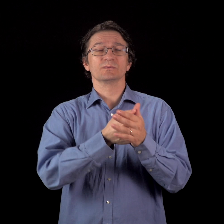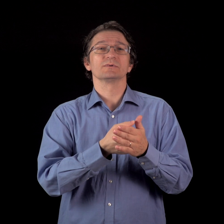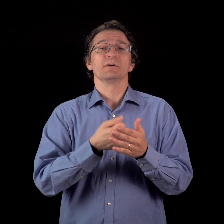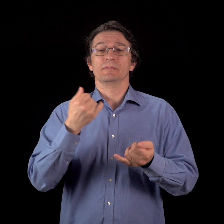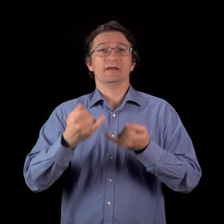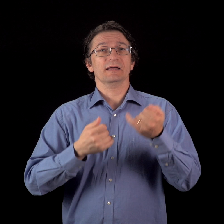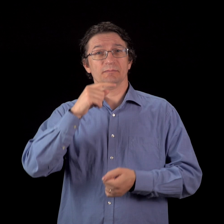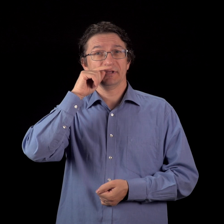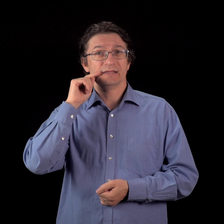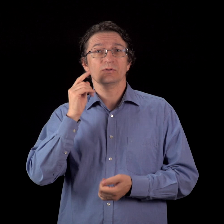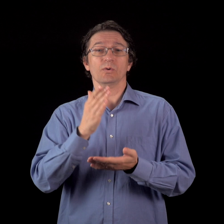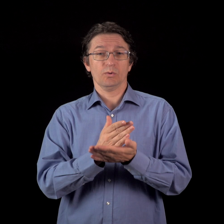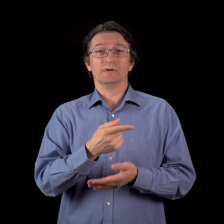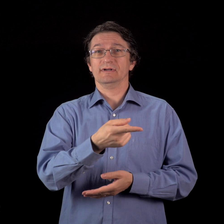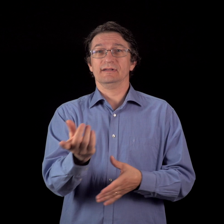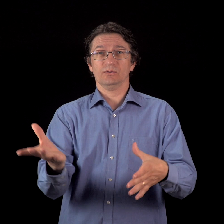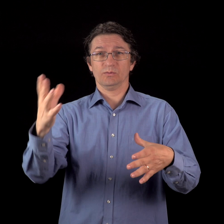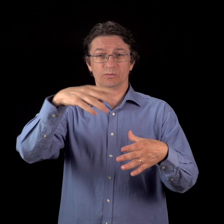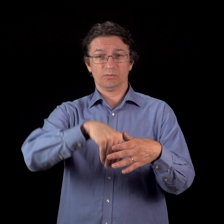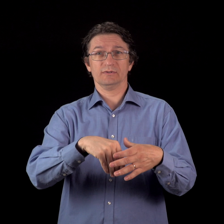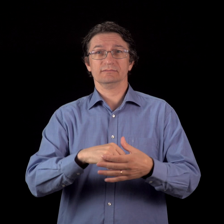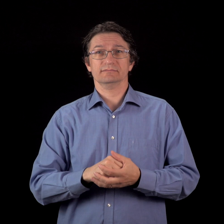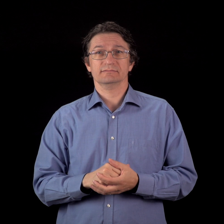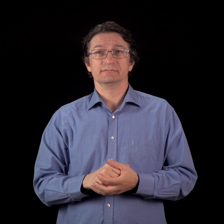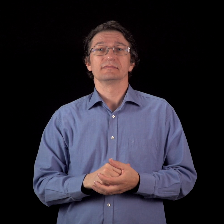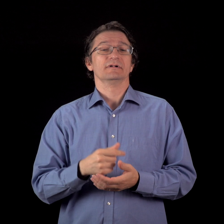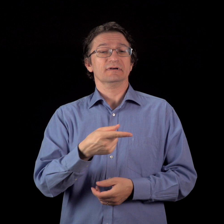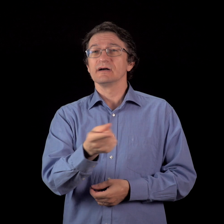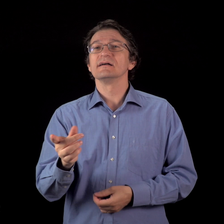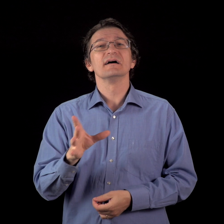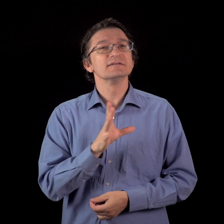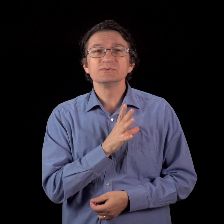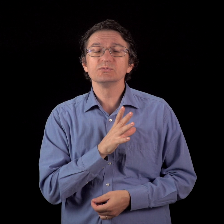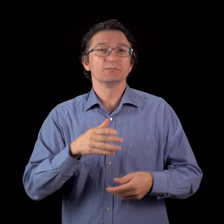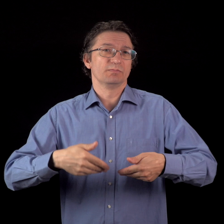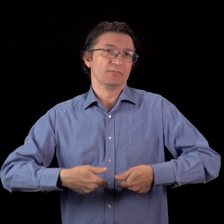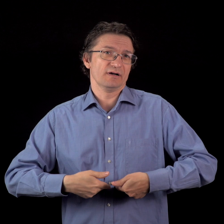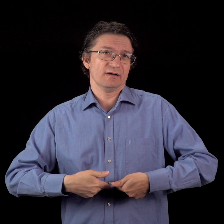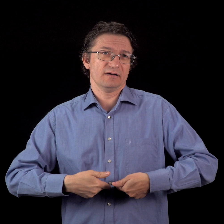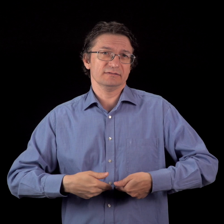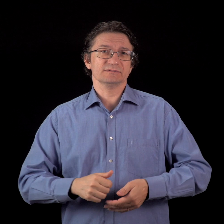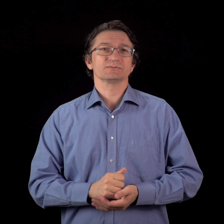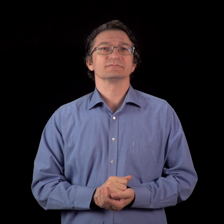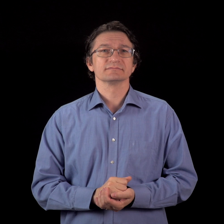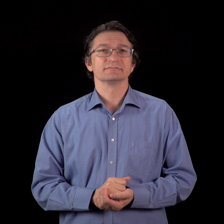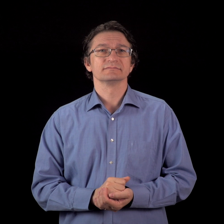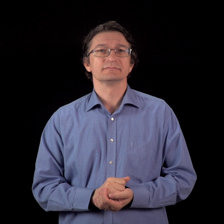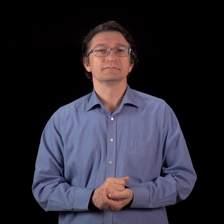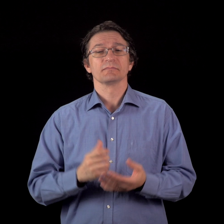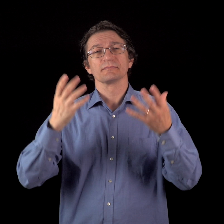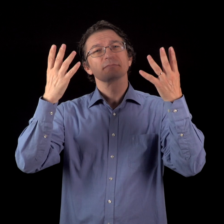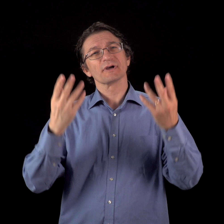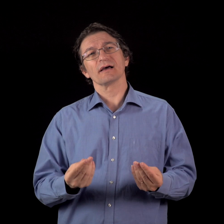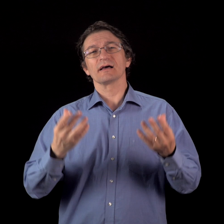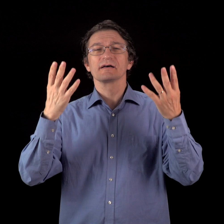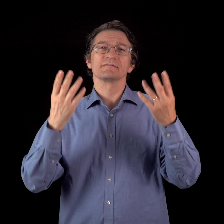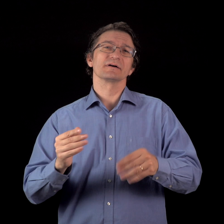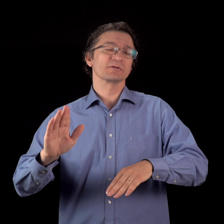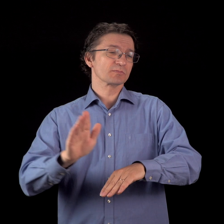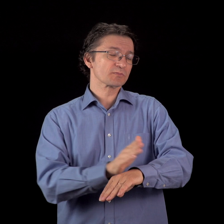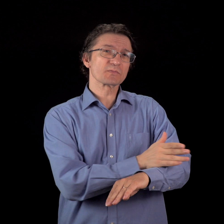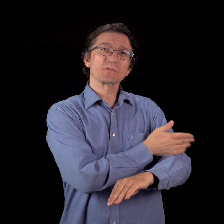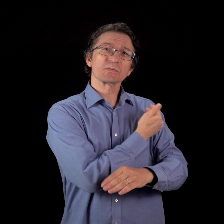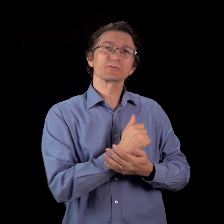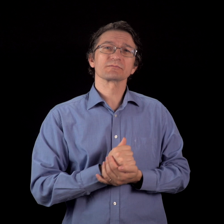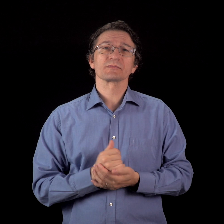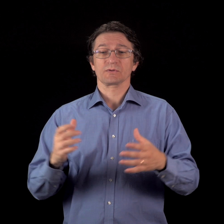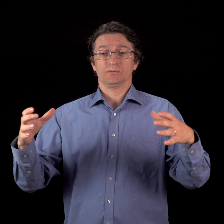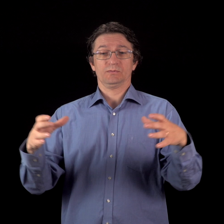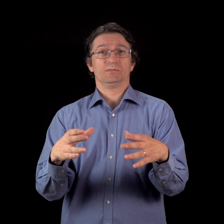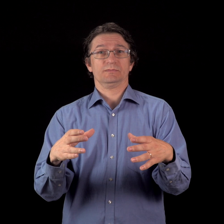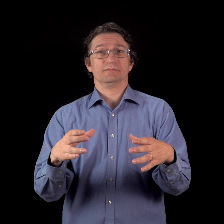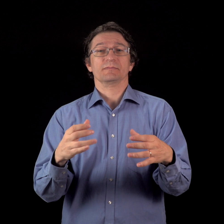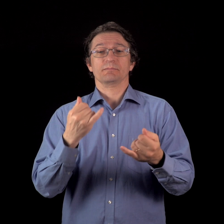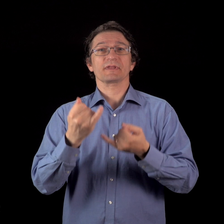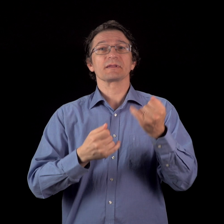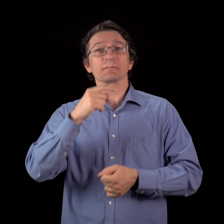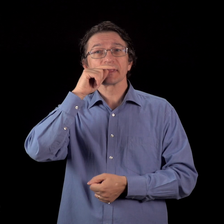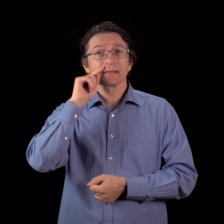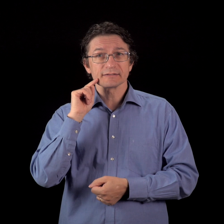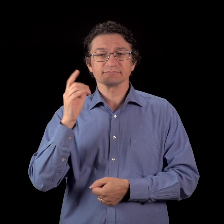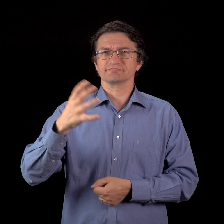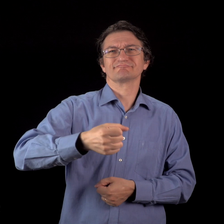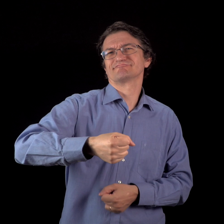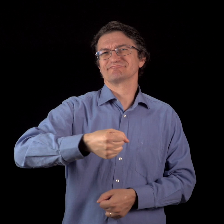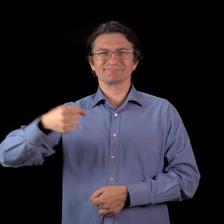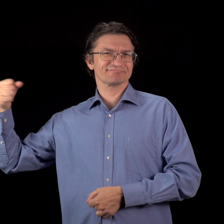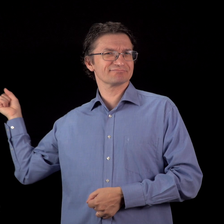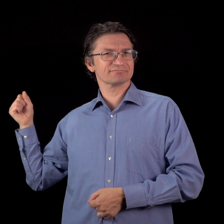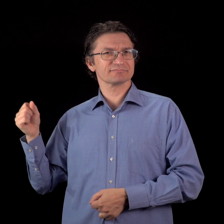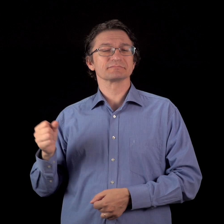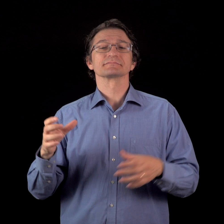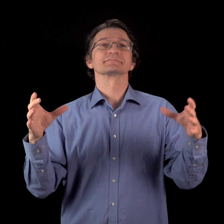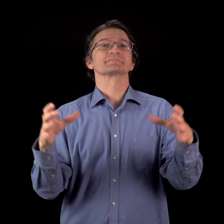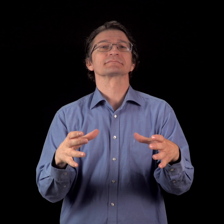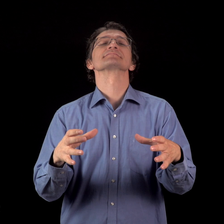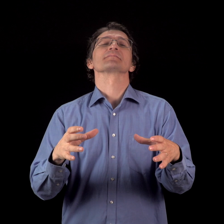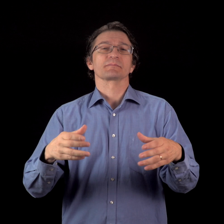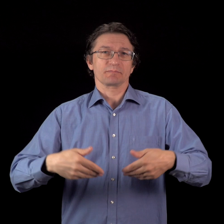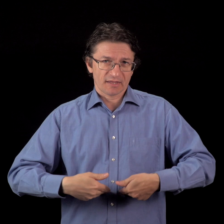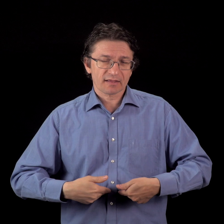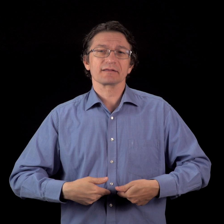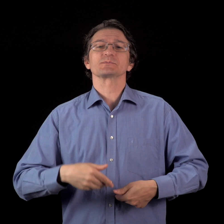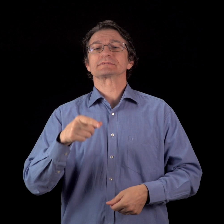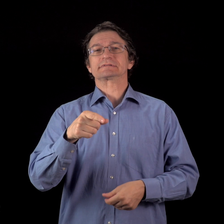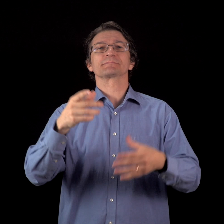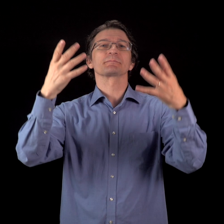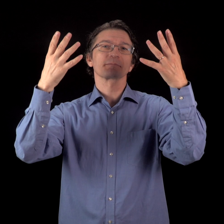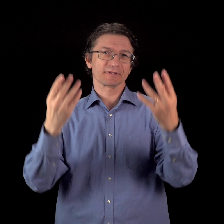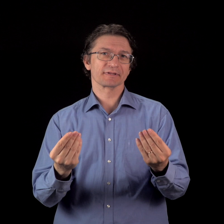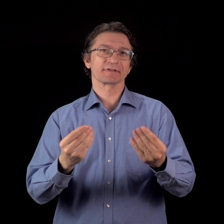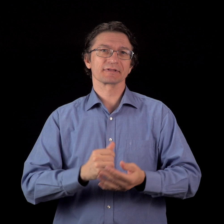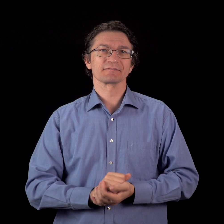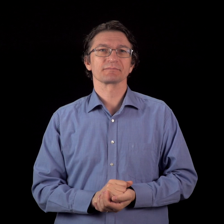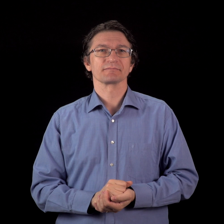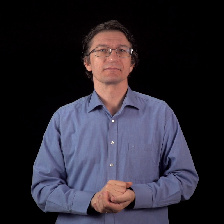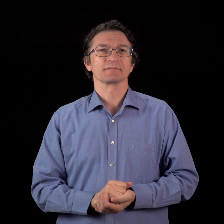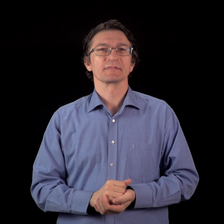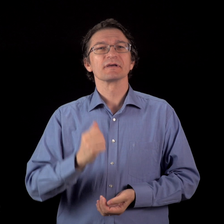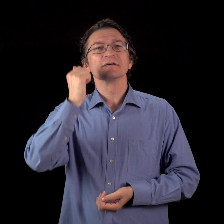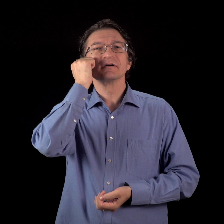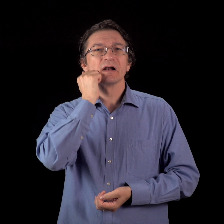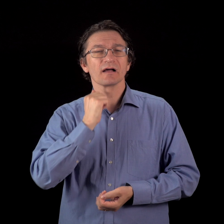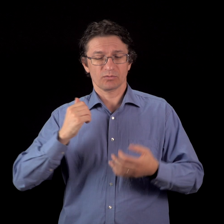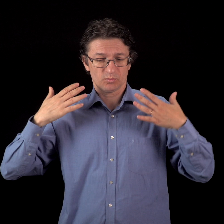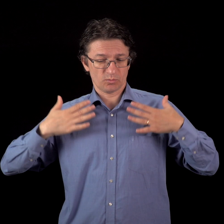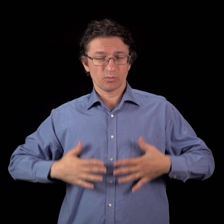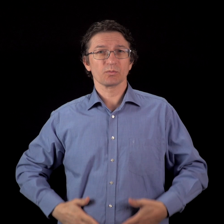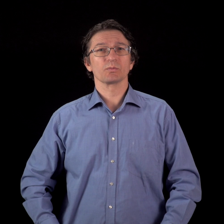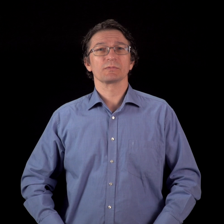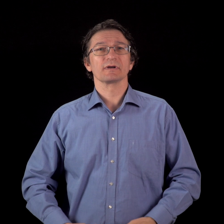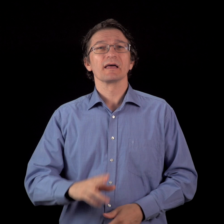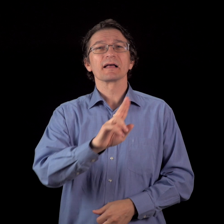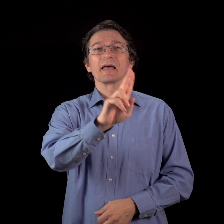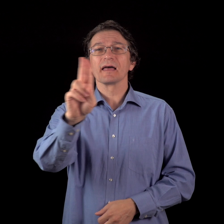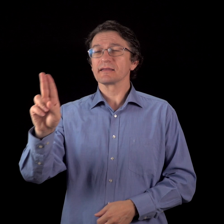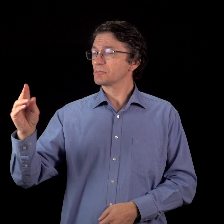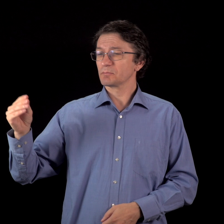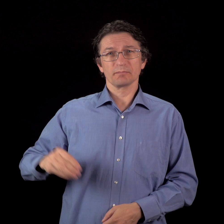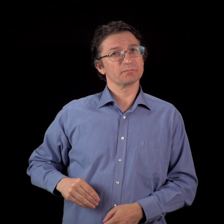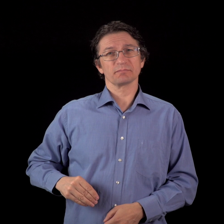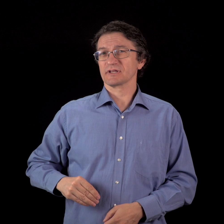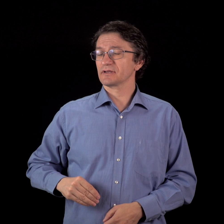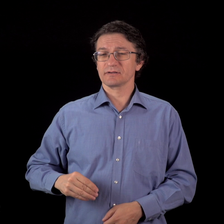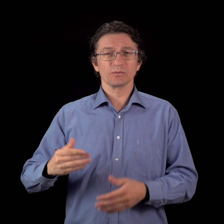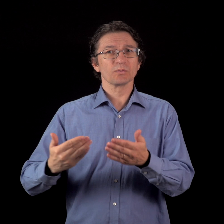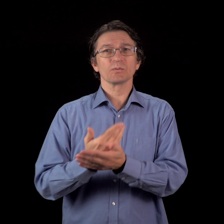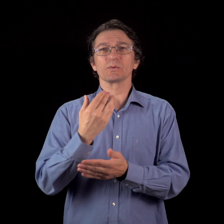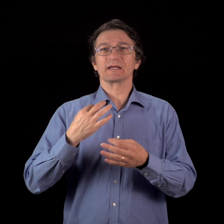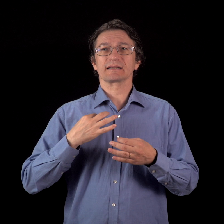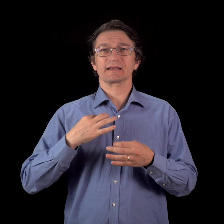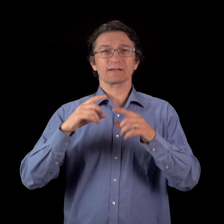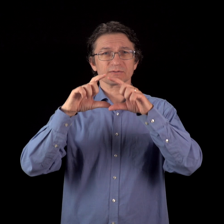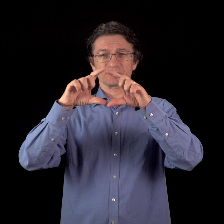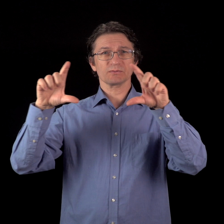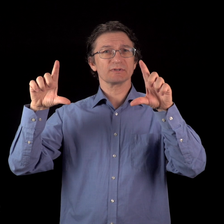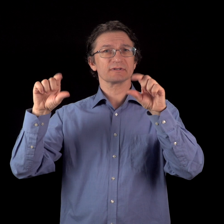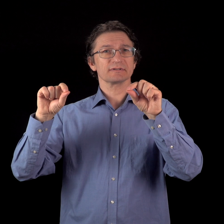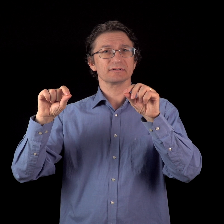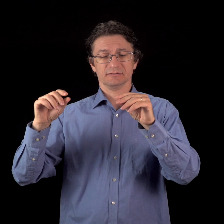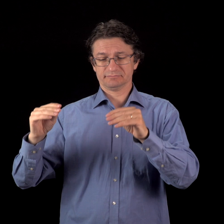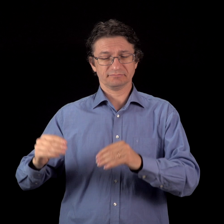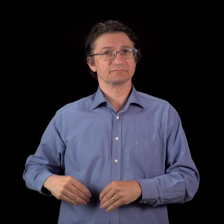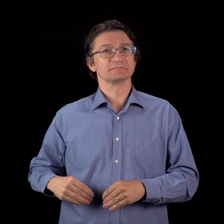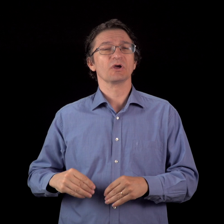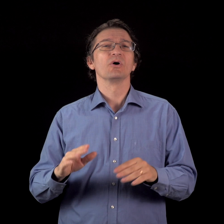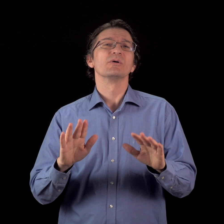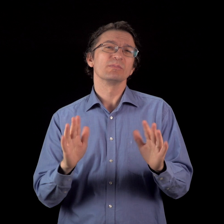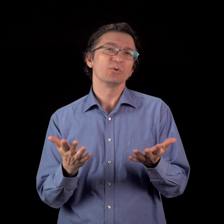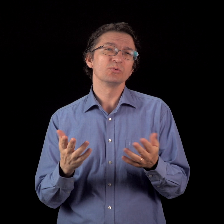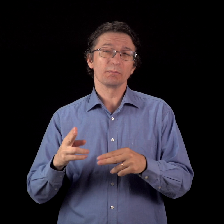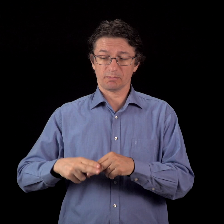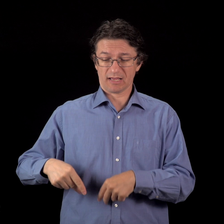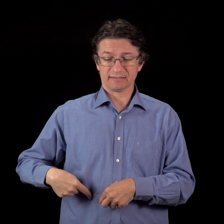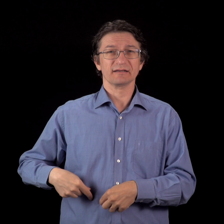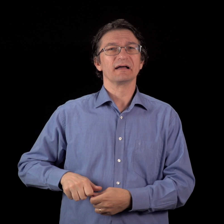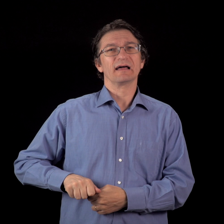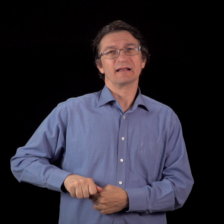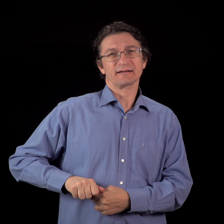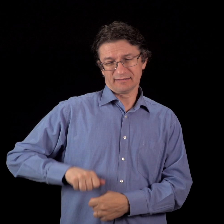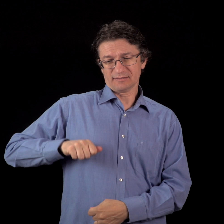But the time will come when the bridegroom will be taken from them; then they will fast. No one sews a patch of unshrunk cloth on an old garment.